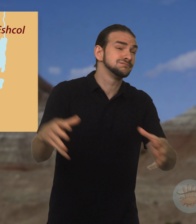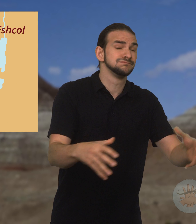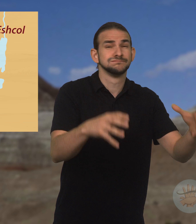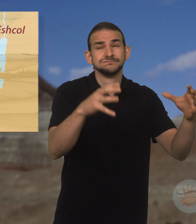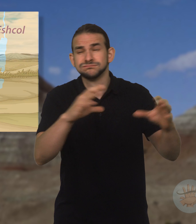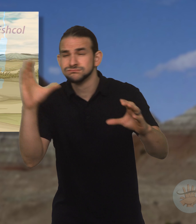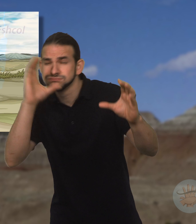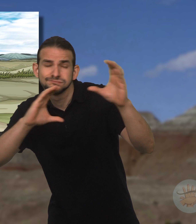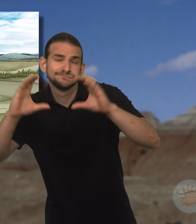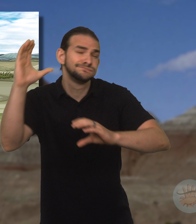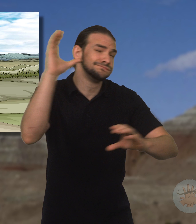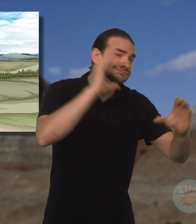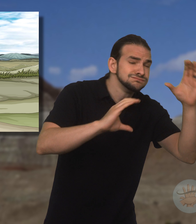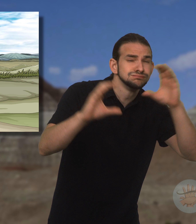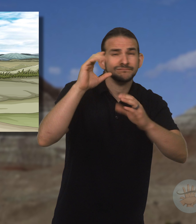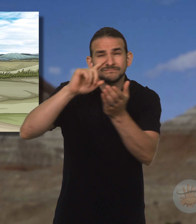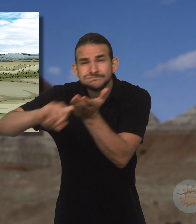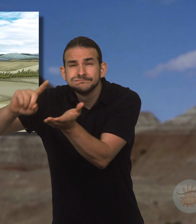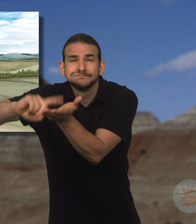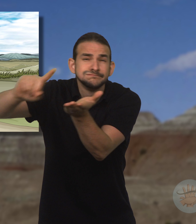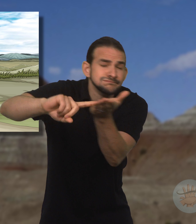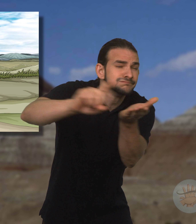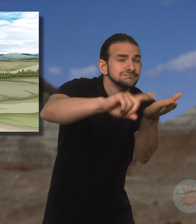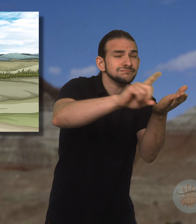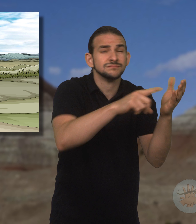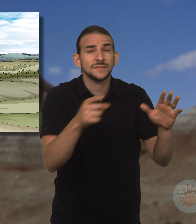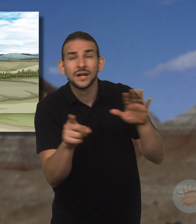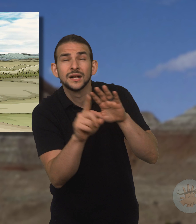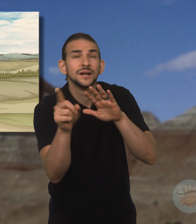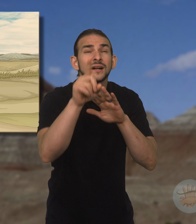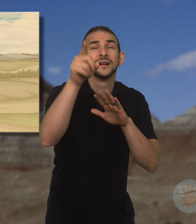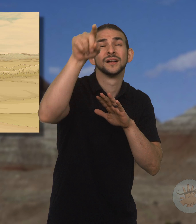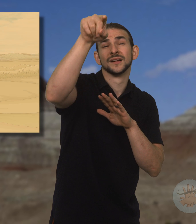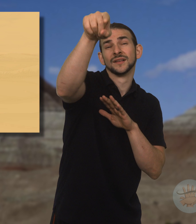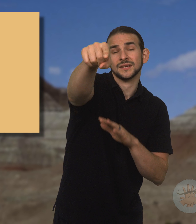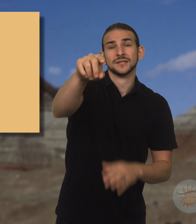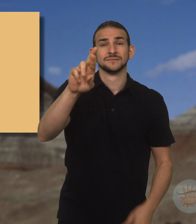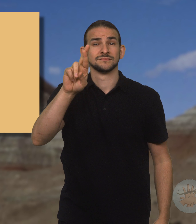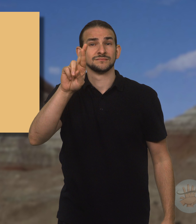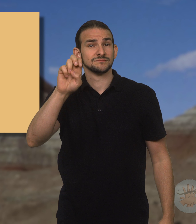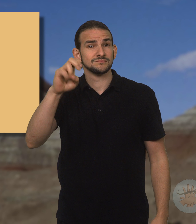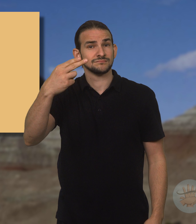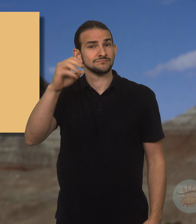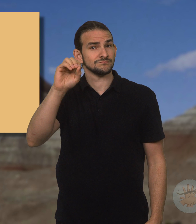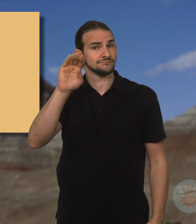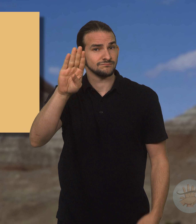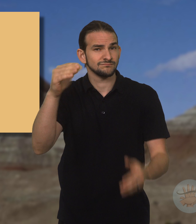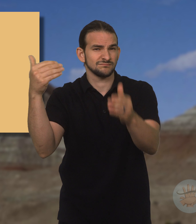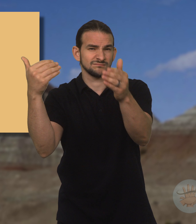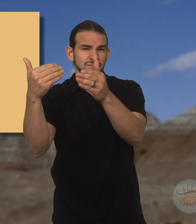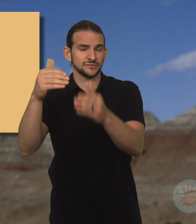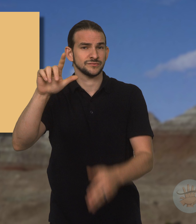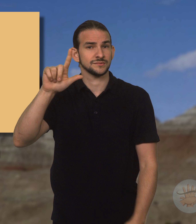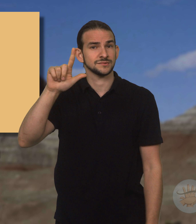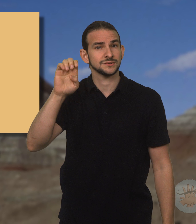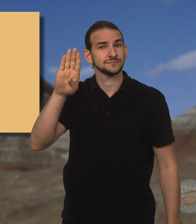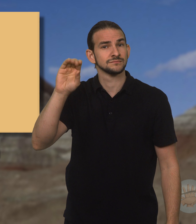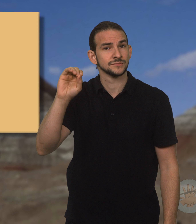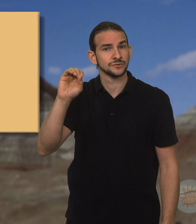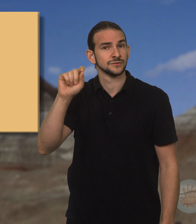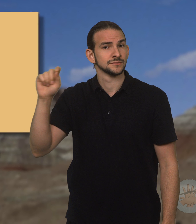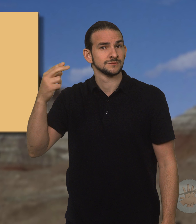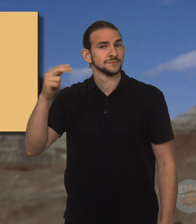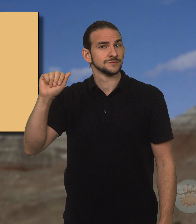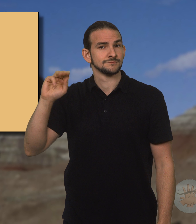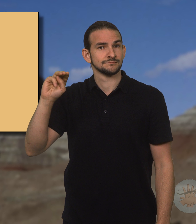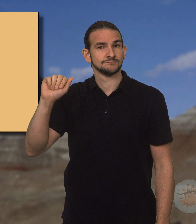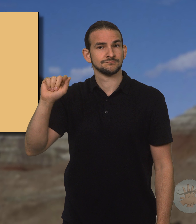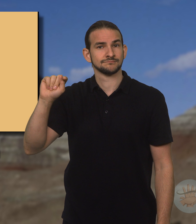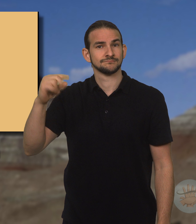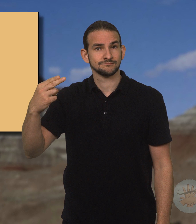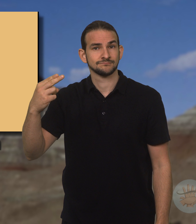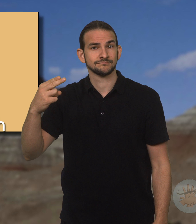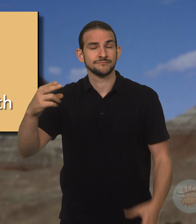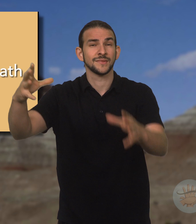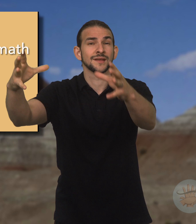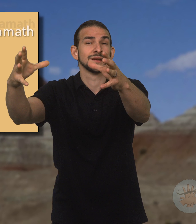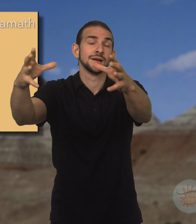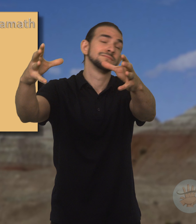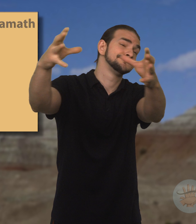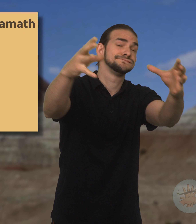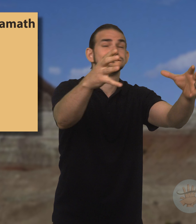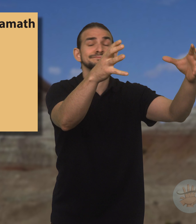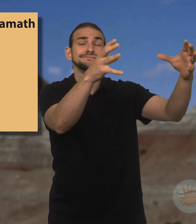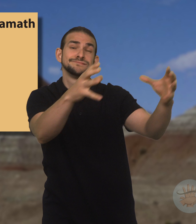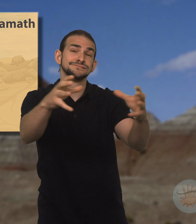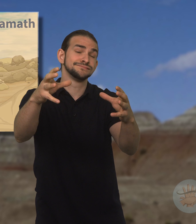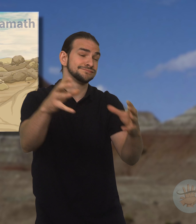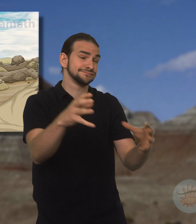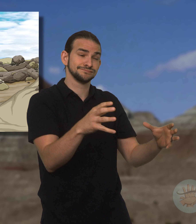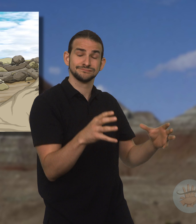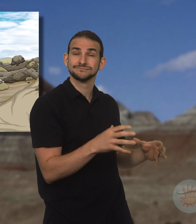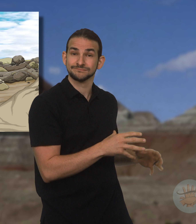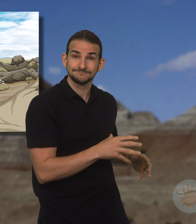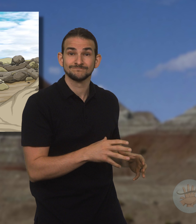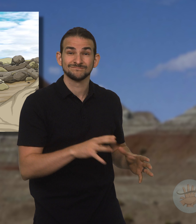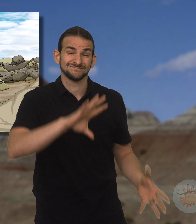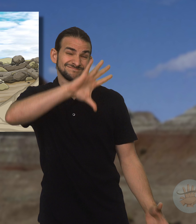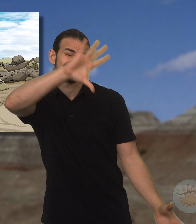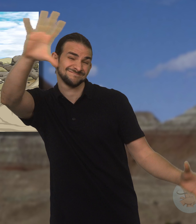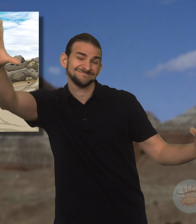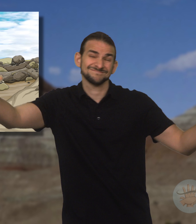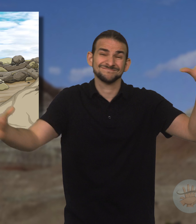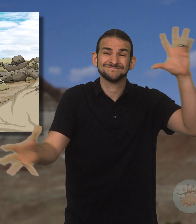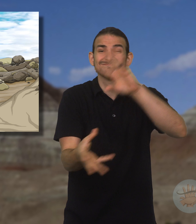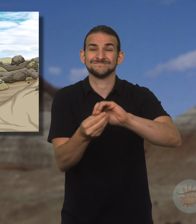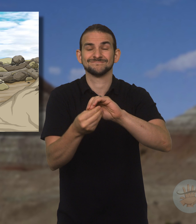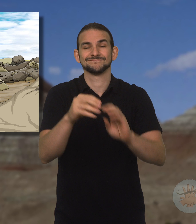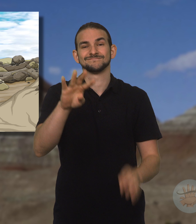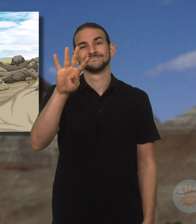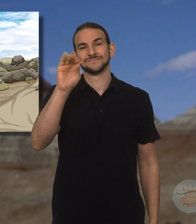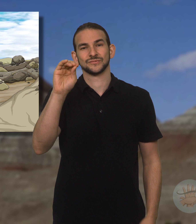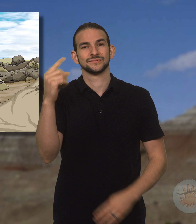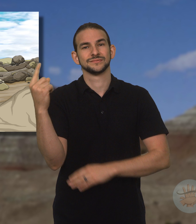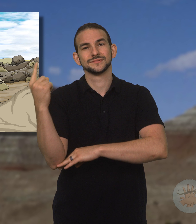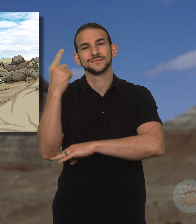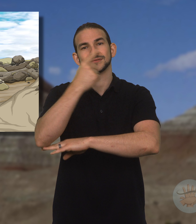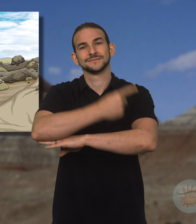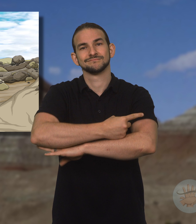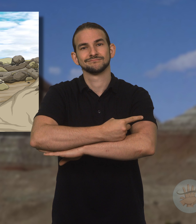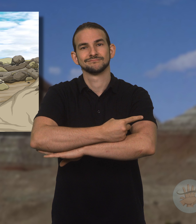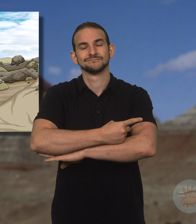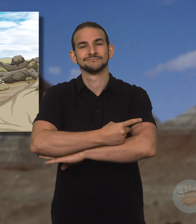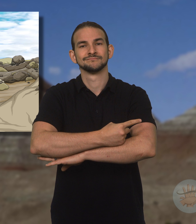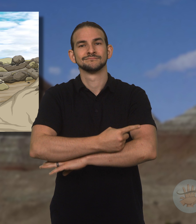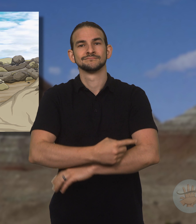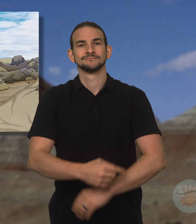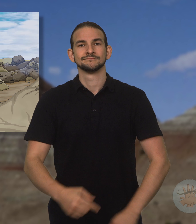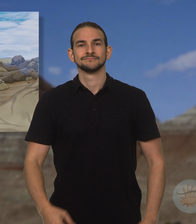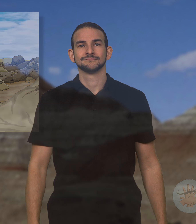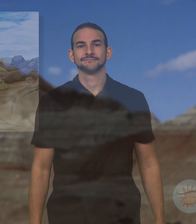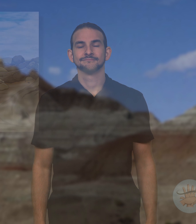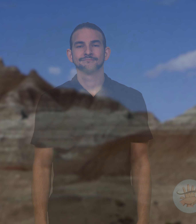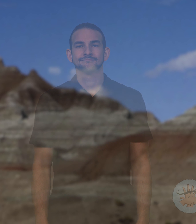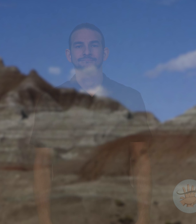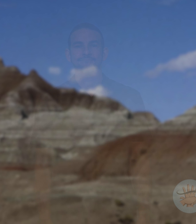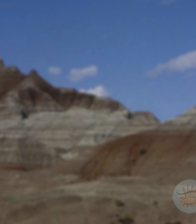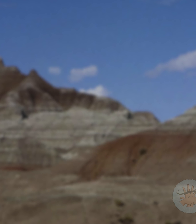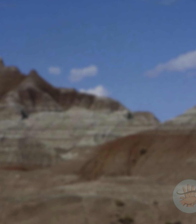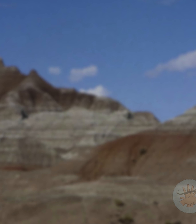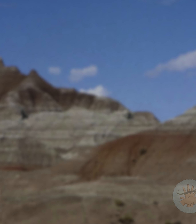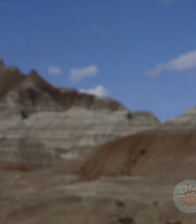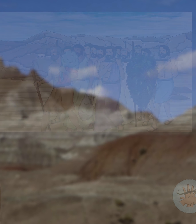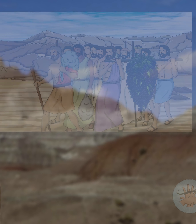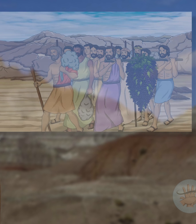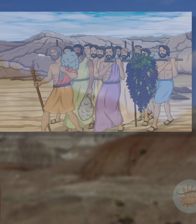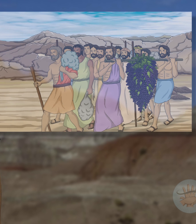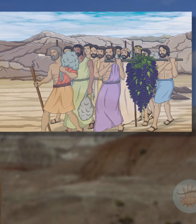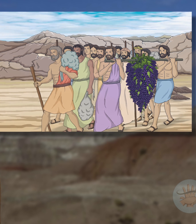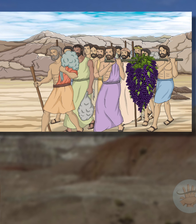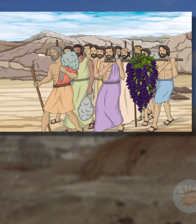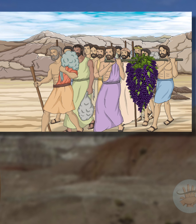After forty days the men returned from spying out the land,